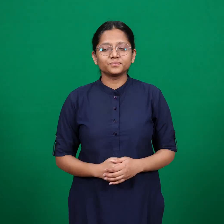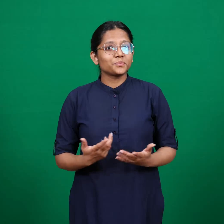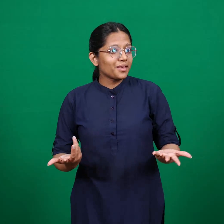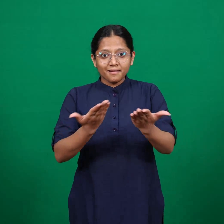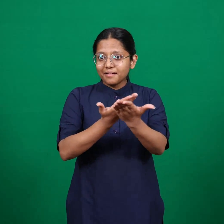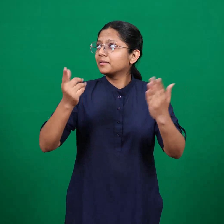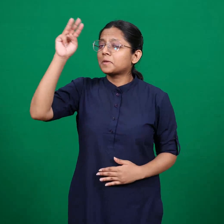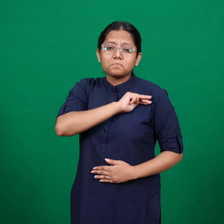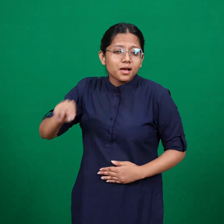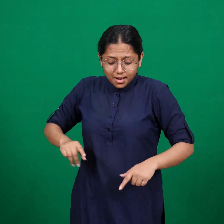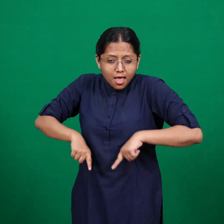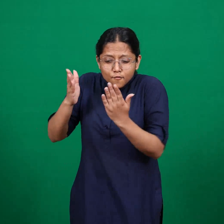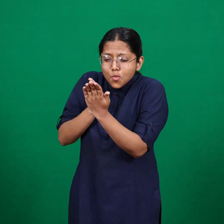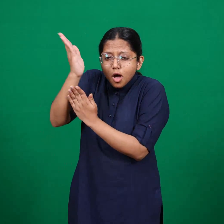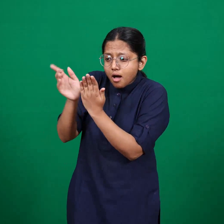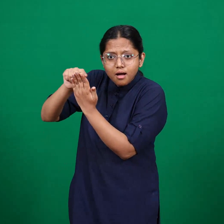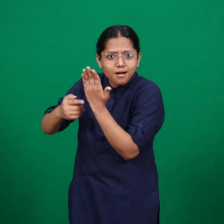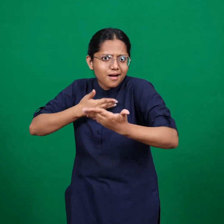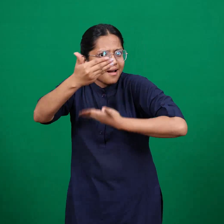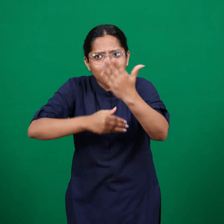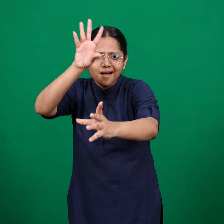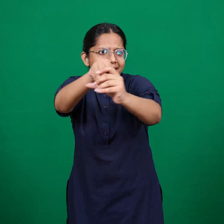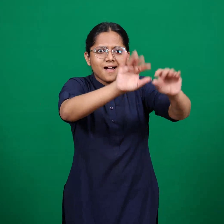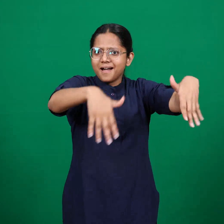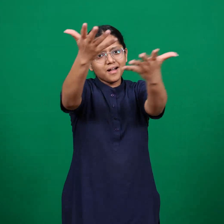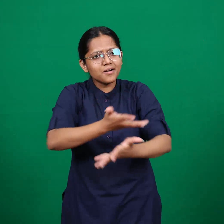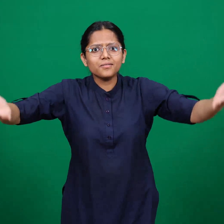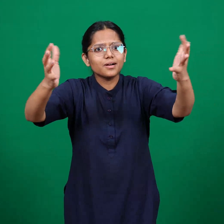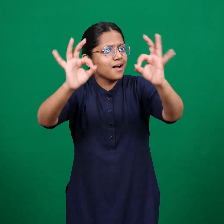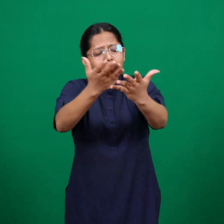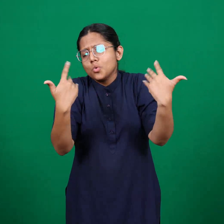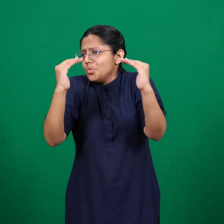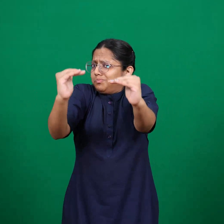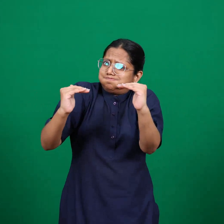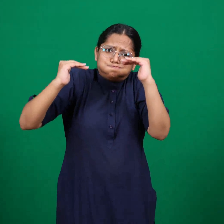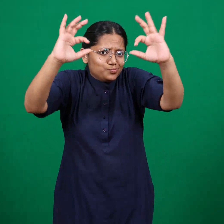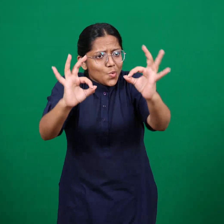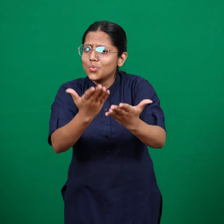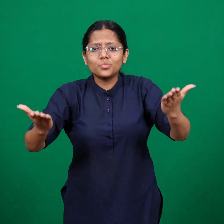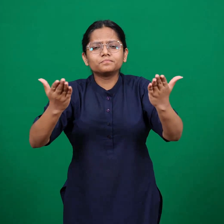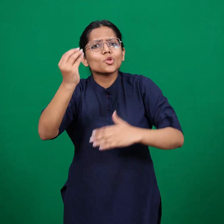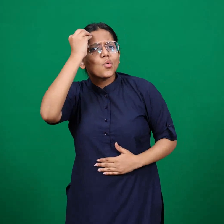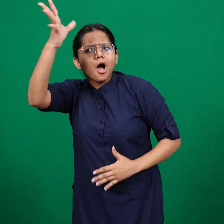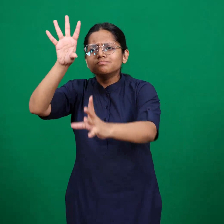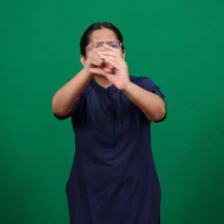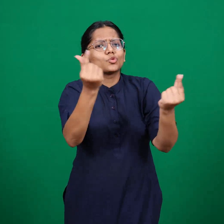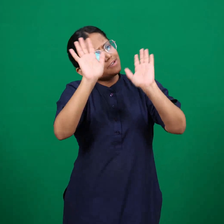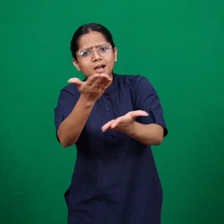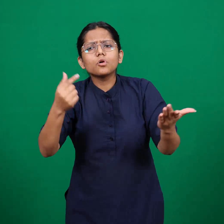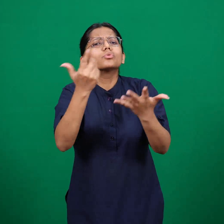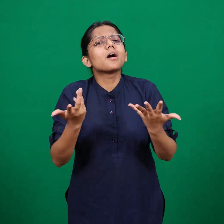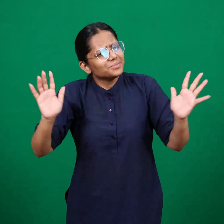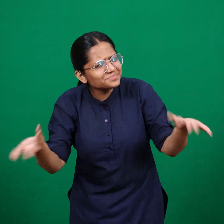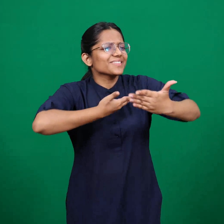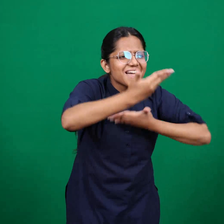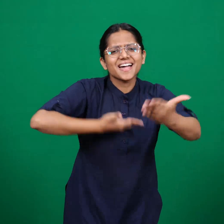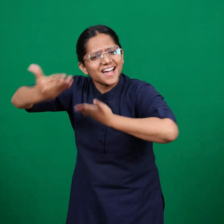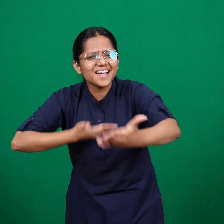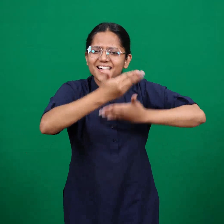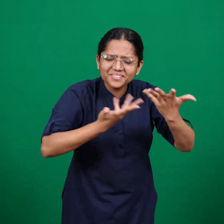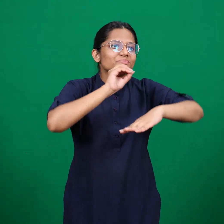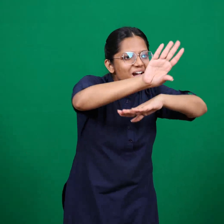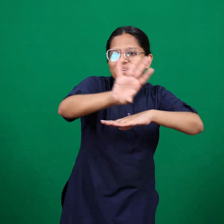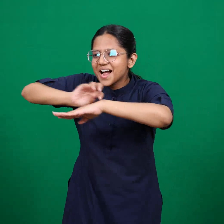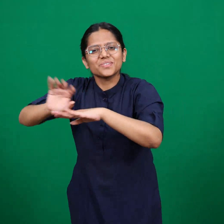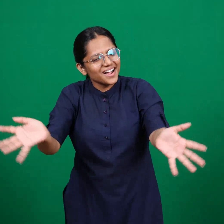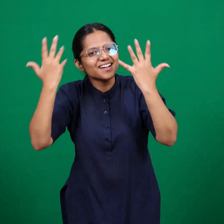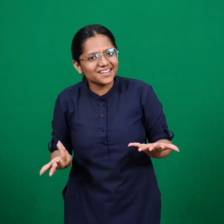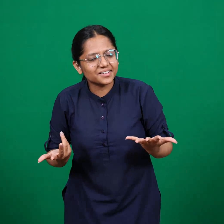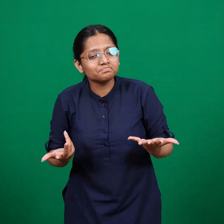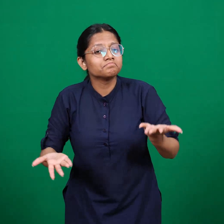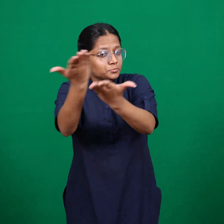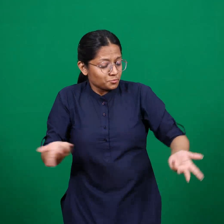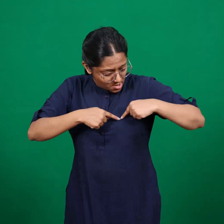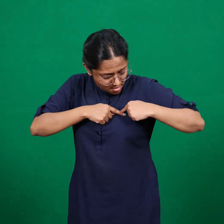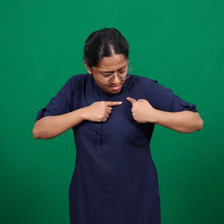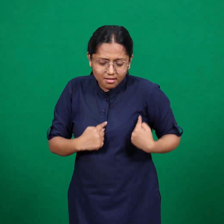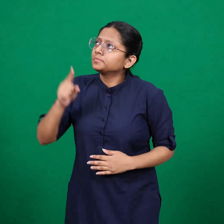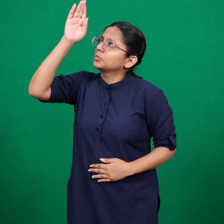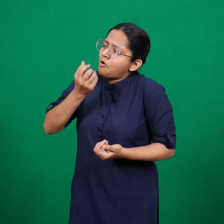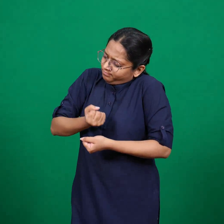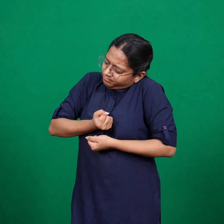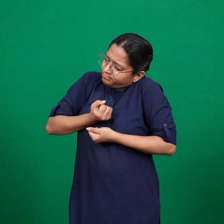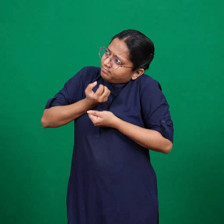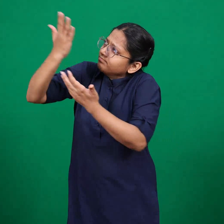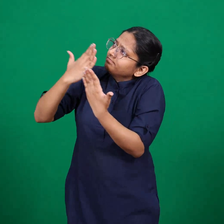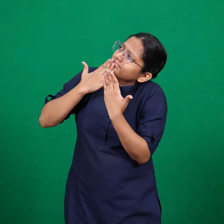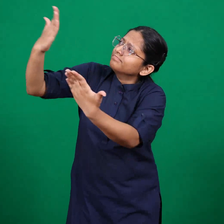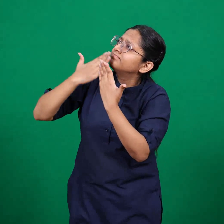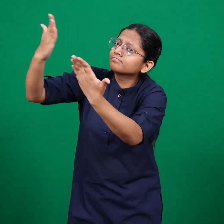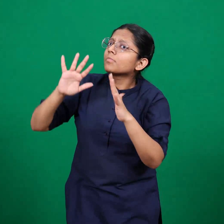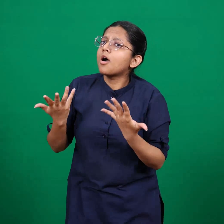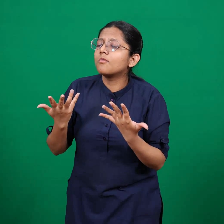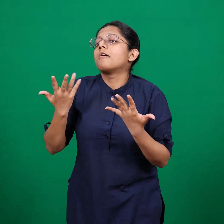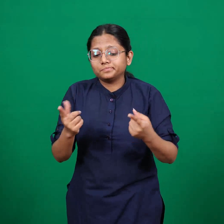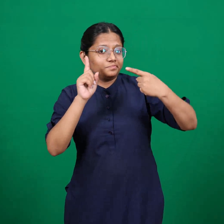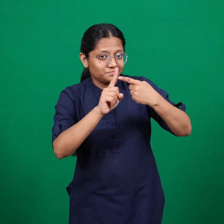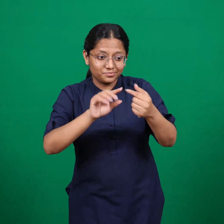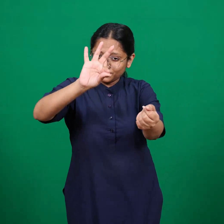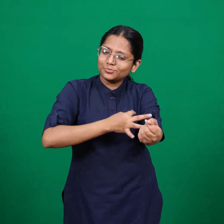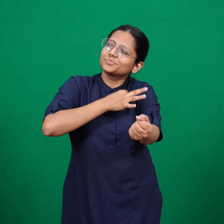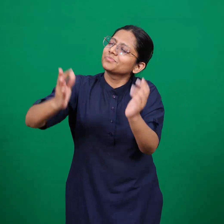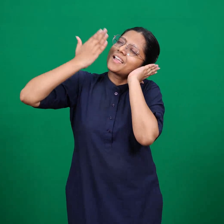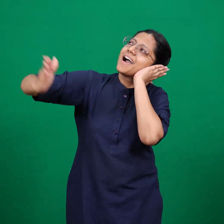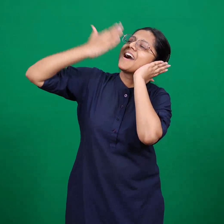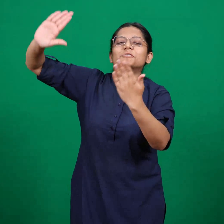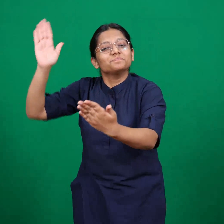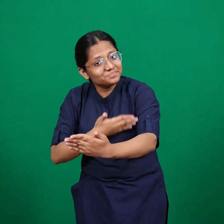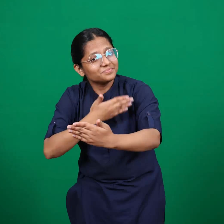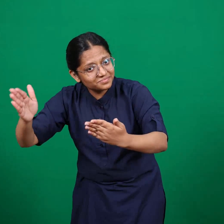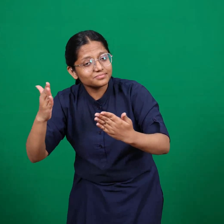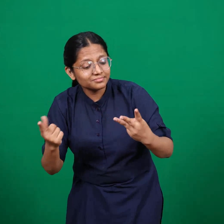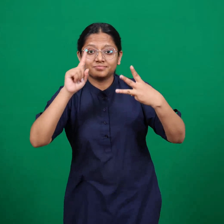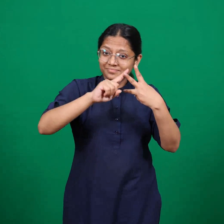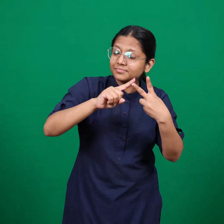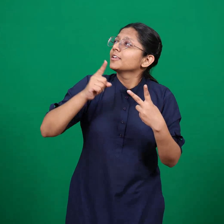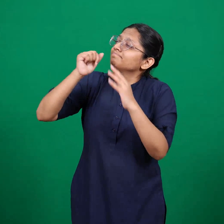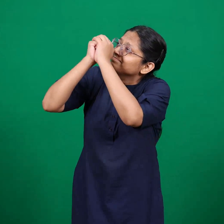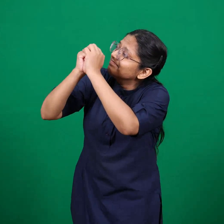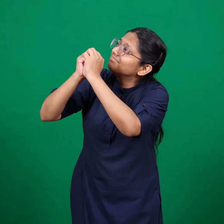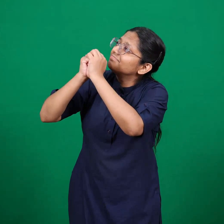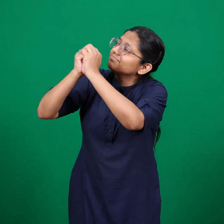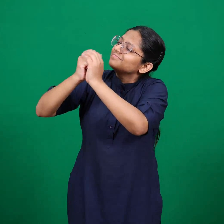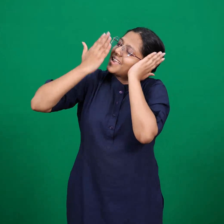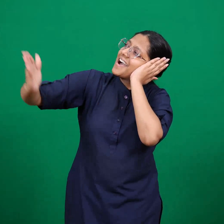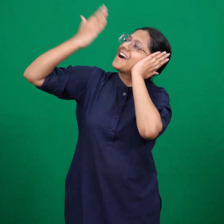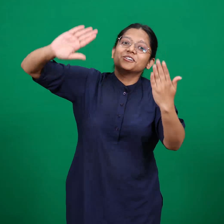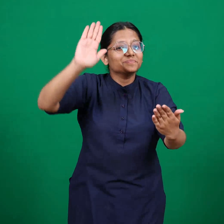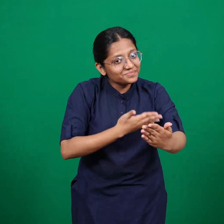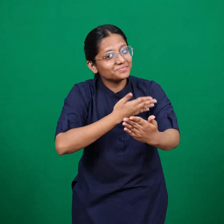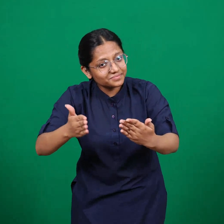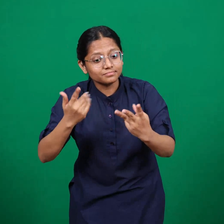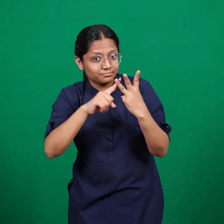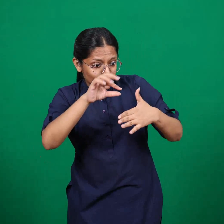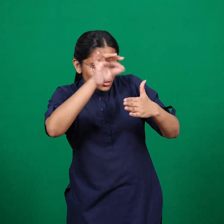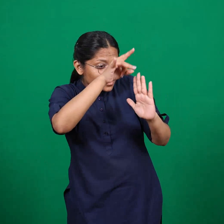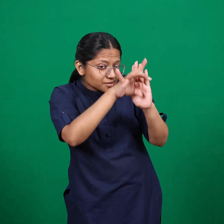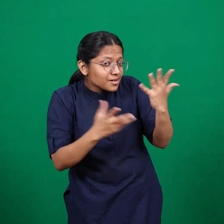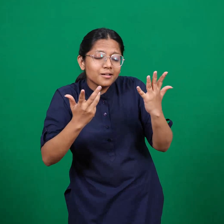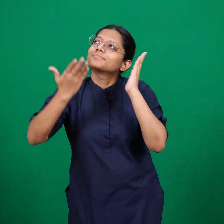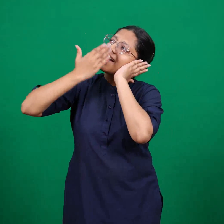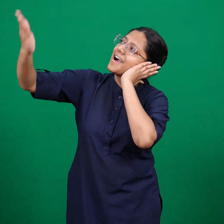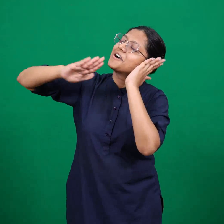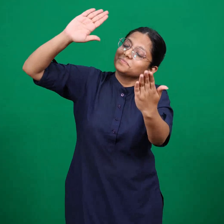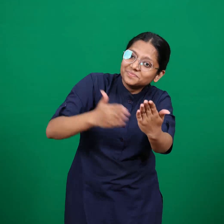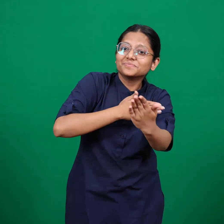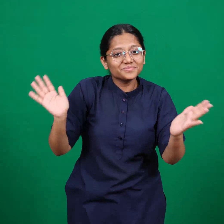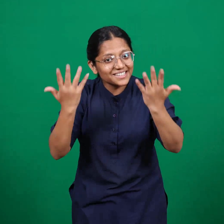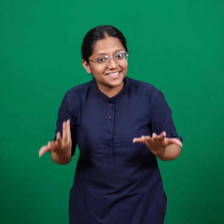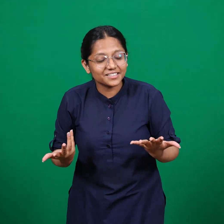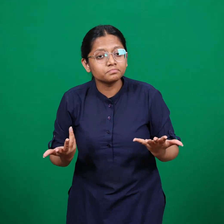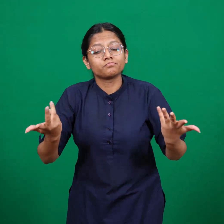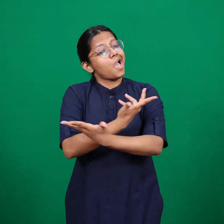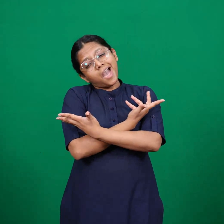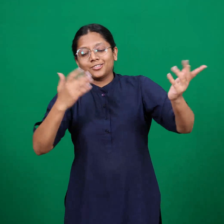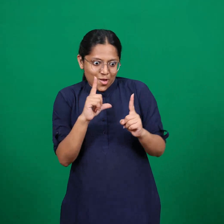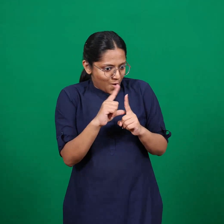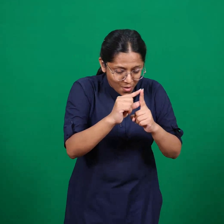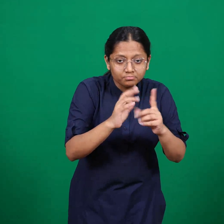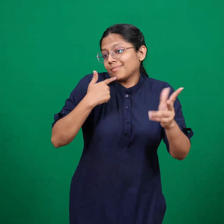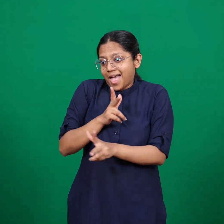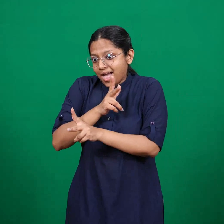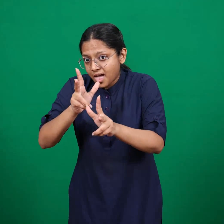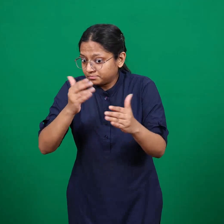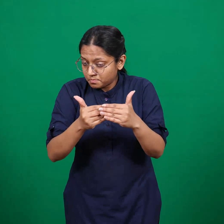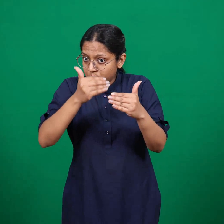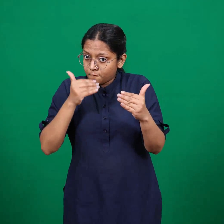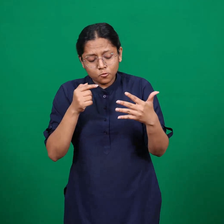Let the word of Christ richly dwell within you as you teach and admonish one another with all wisdom, and as you sing psalms, hymns, and spiritual songs with gratitude in your hearts to God.